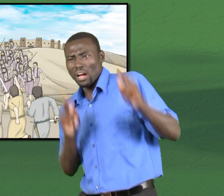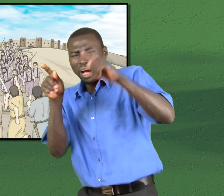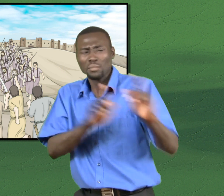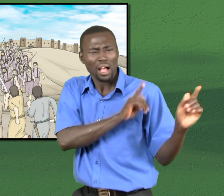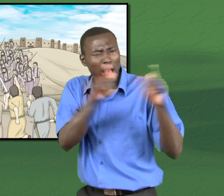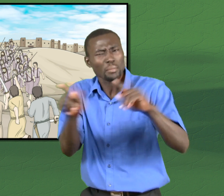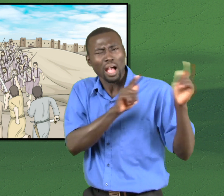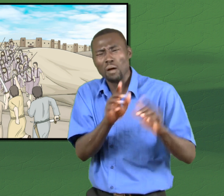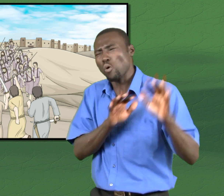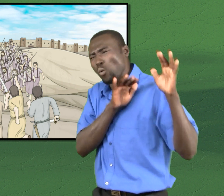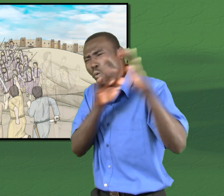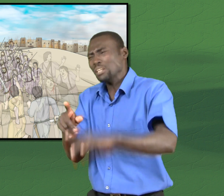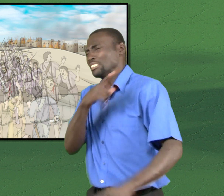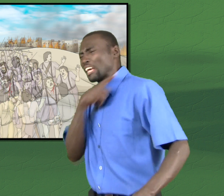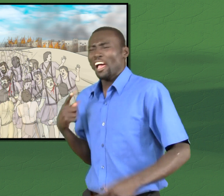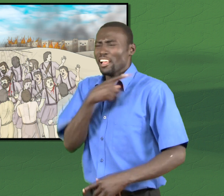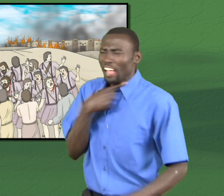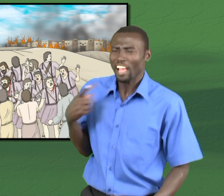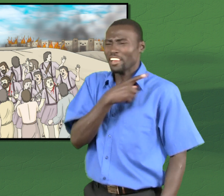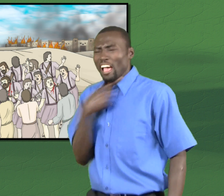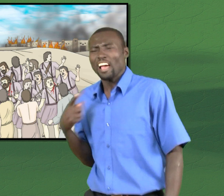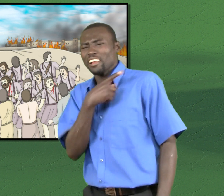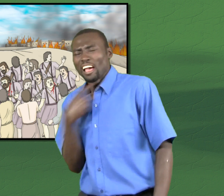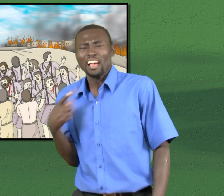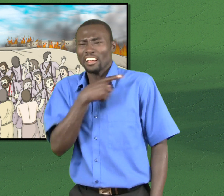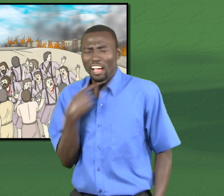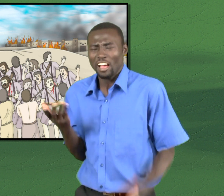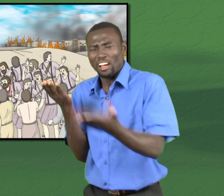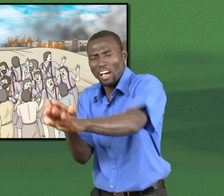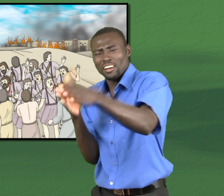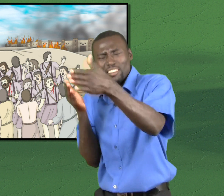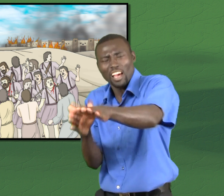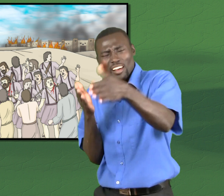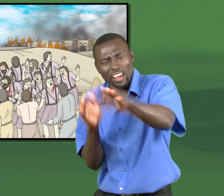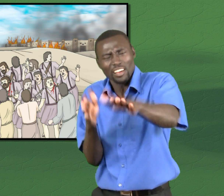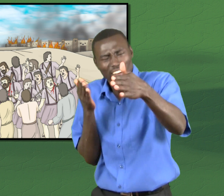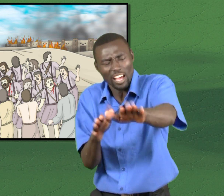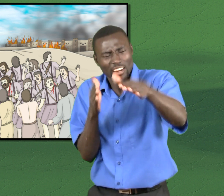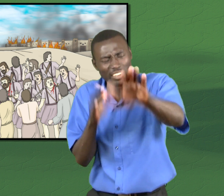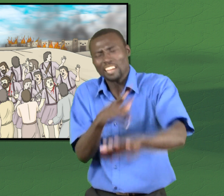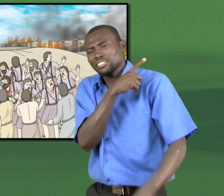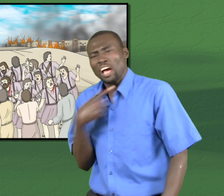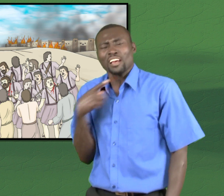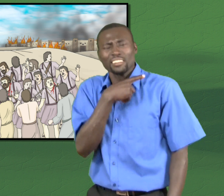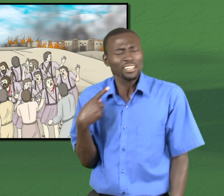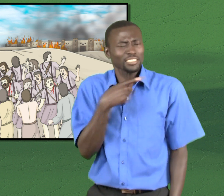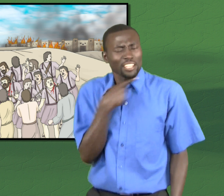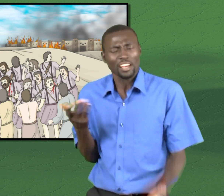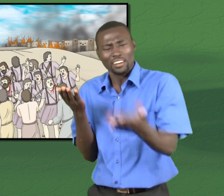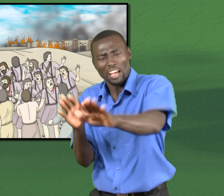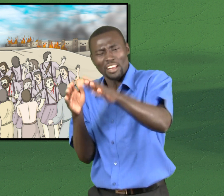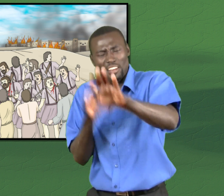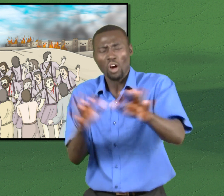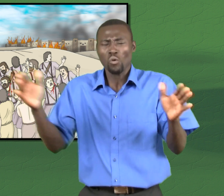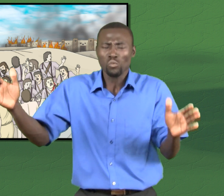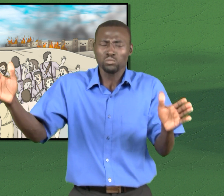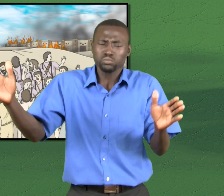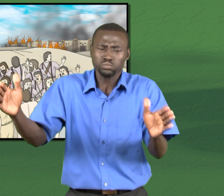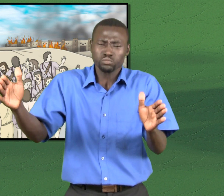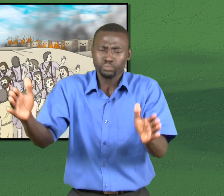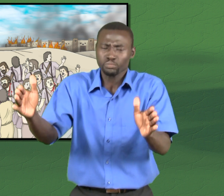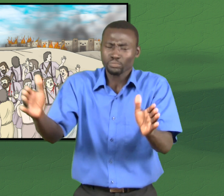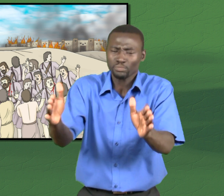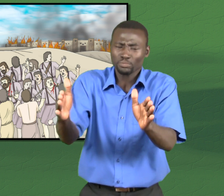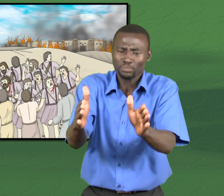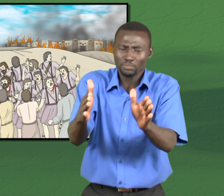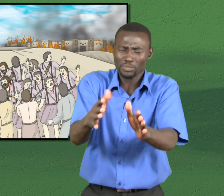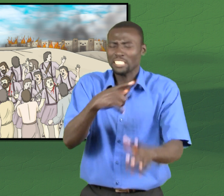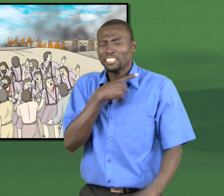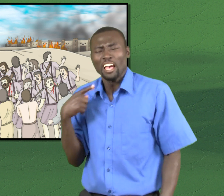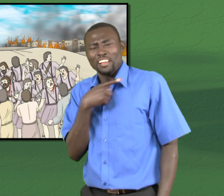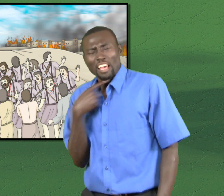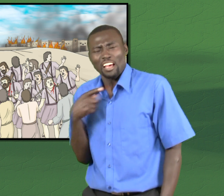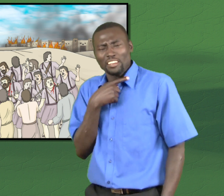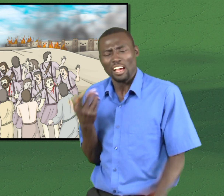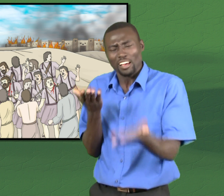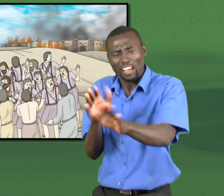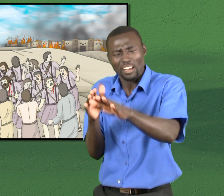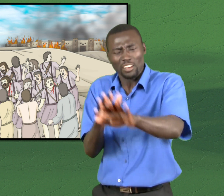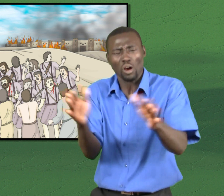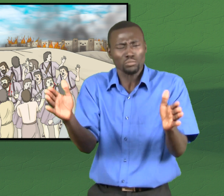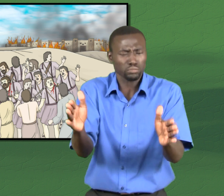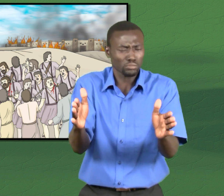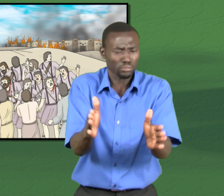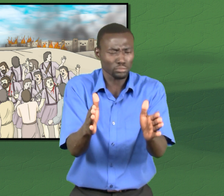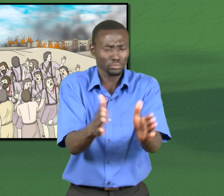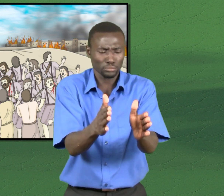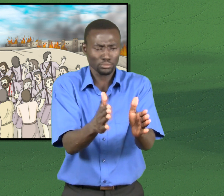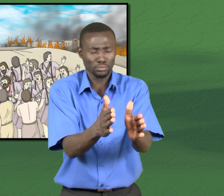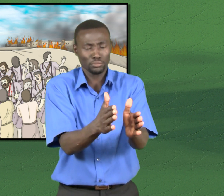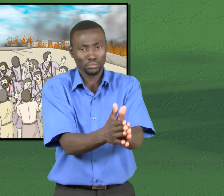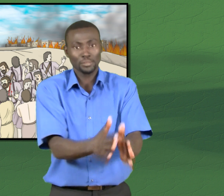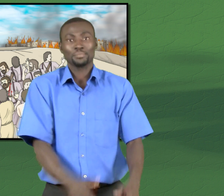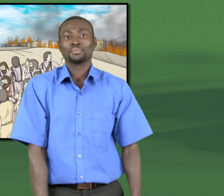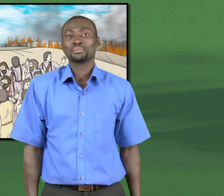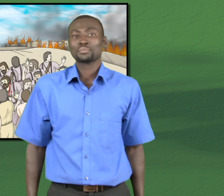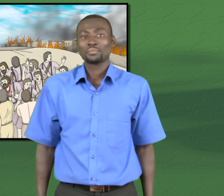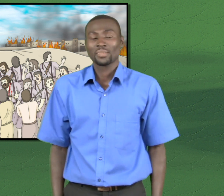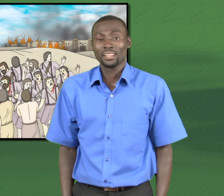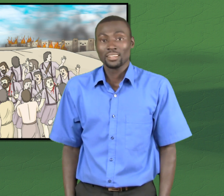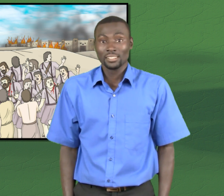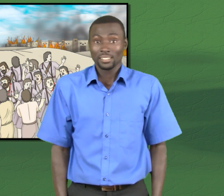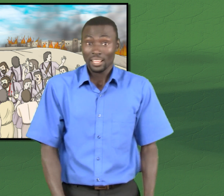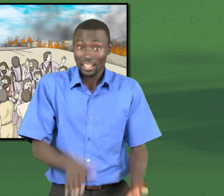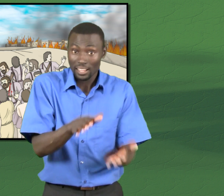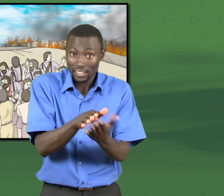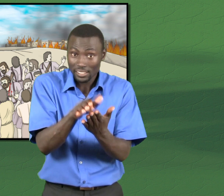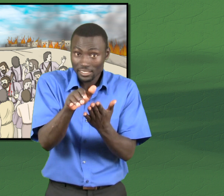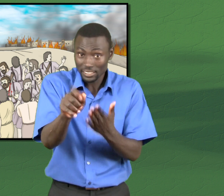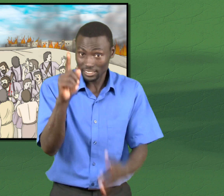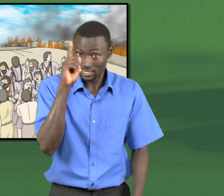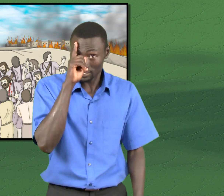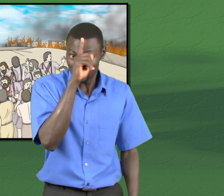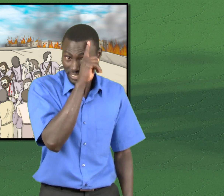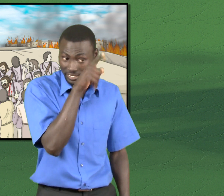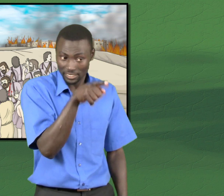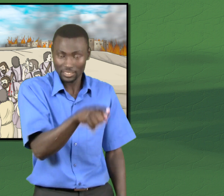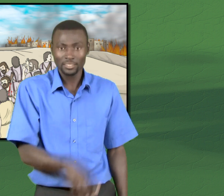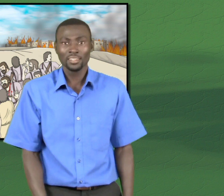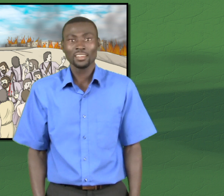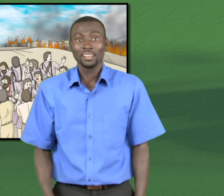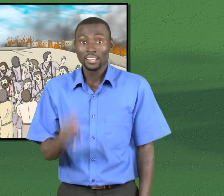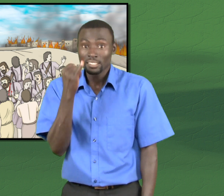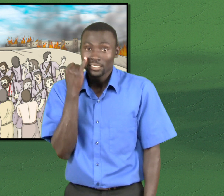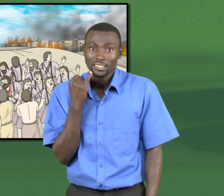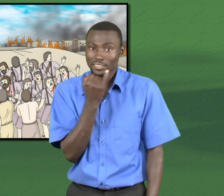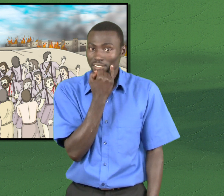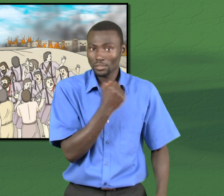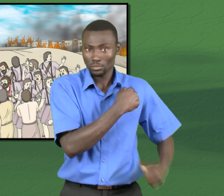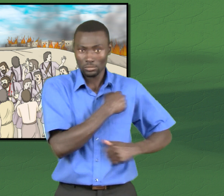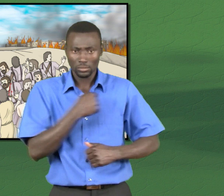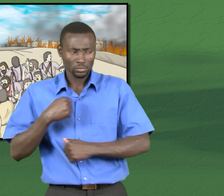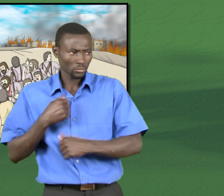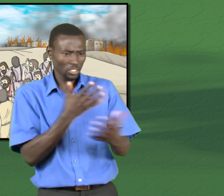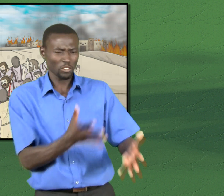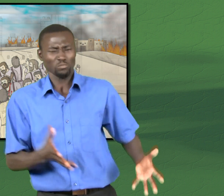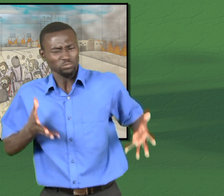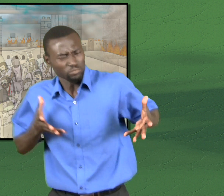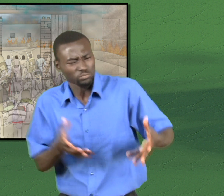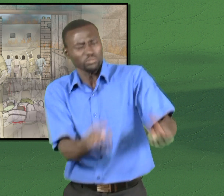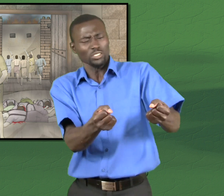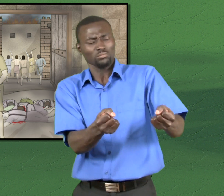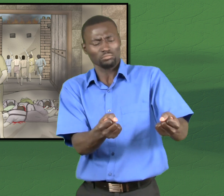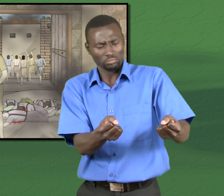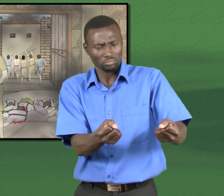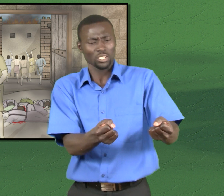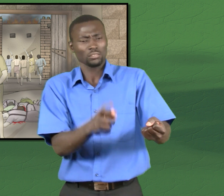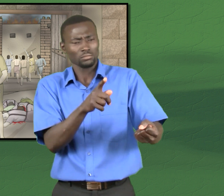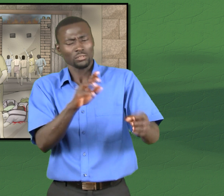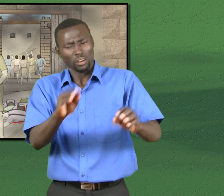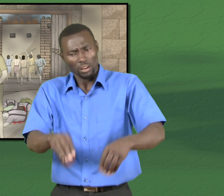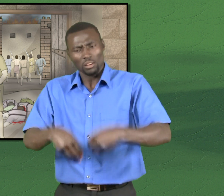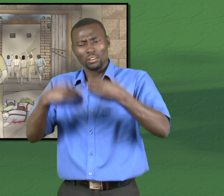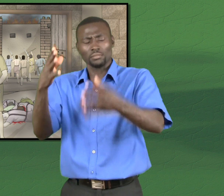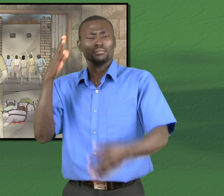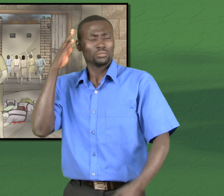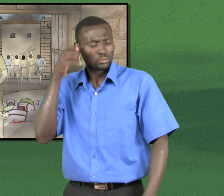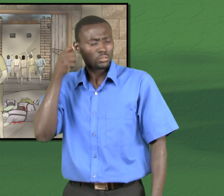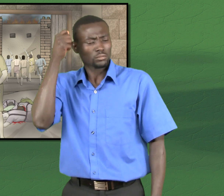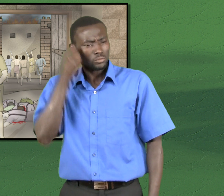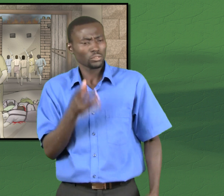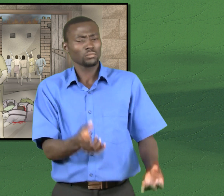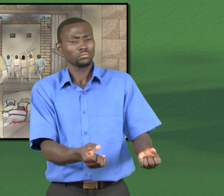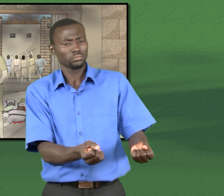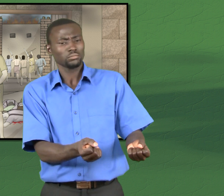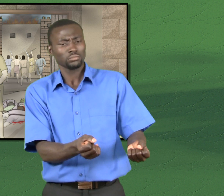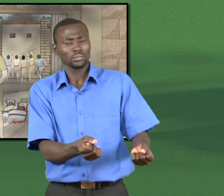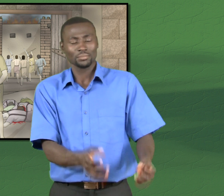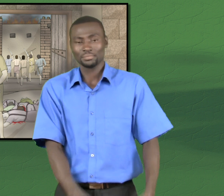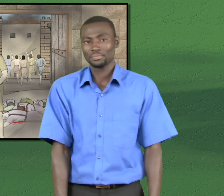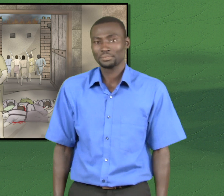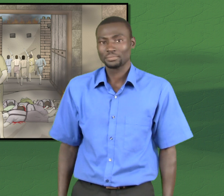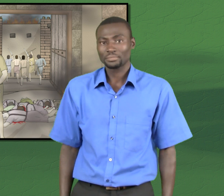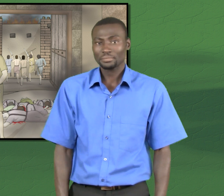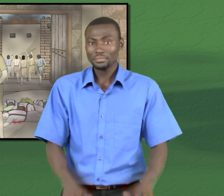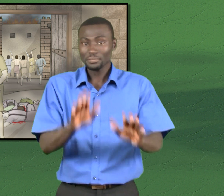When the men of Ai turned and looked back, the smoke of the city was rising into the sky. They could not escape in any direction, and the troops who had fled to the wilderness now became the pursuers.